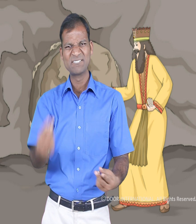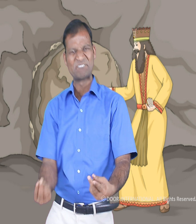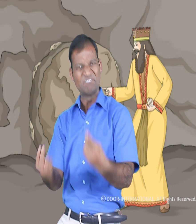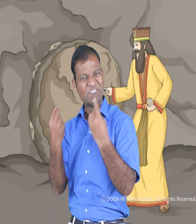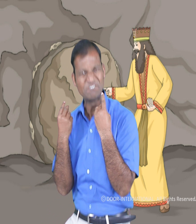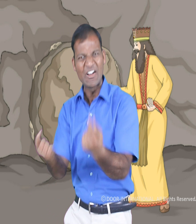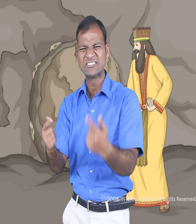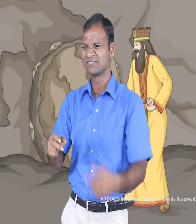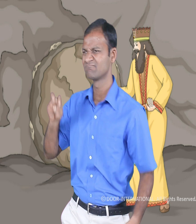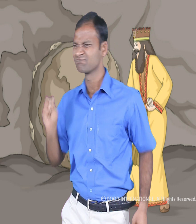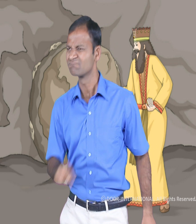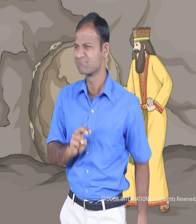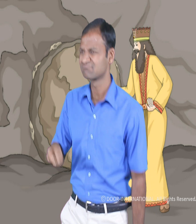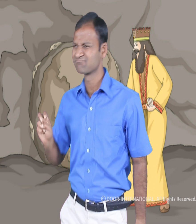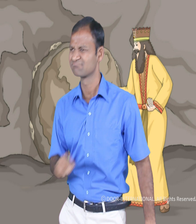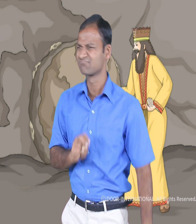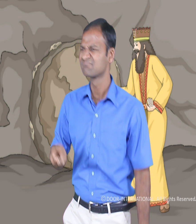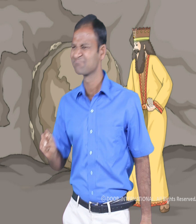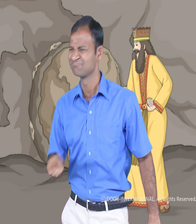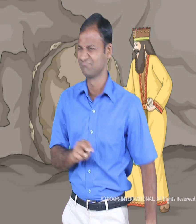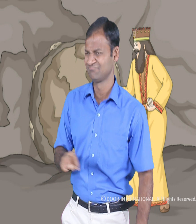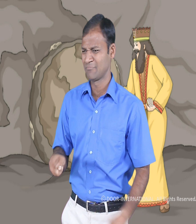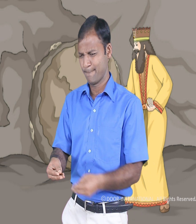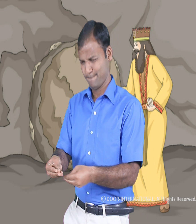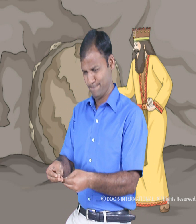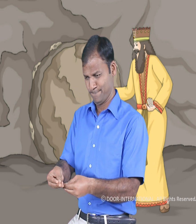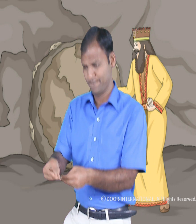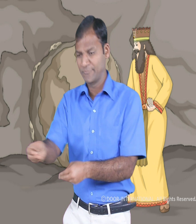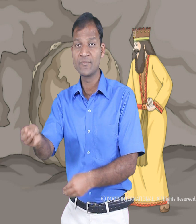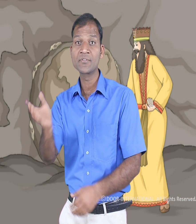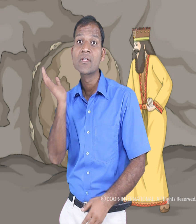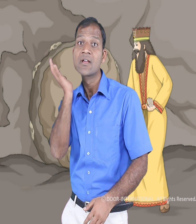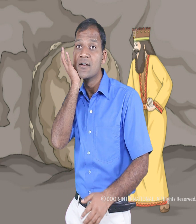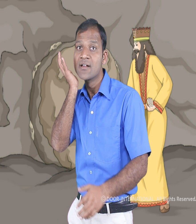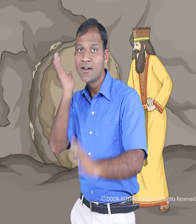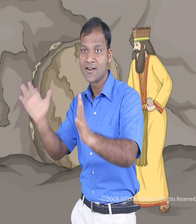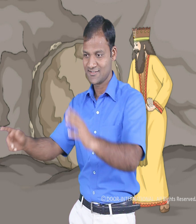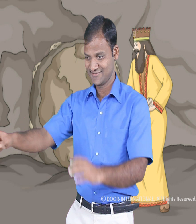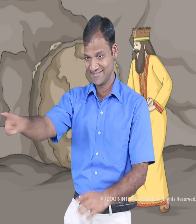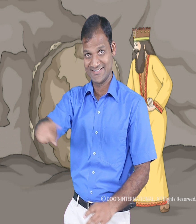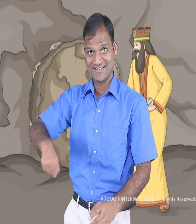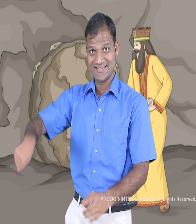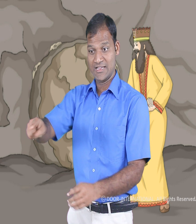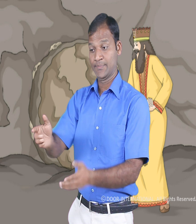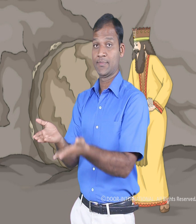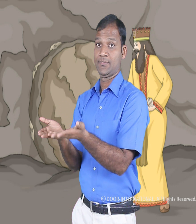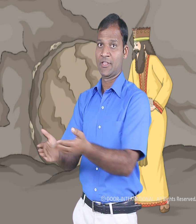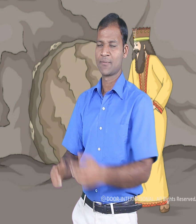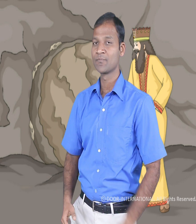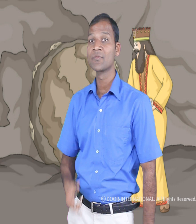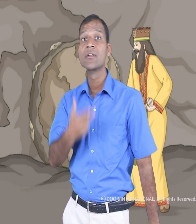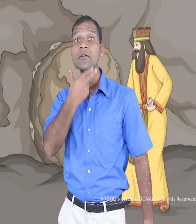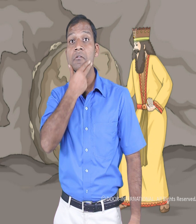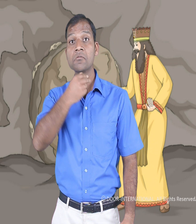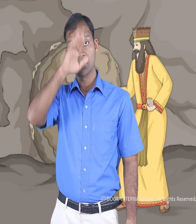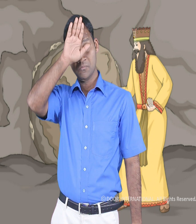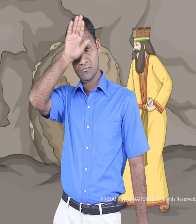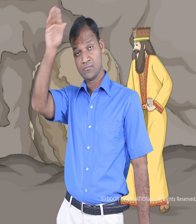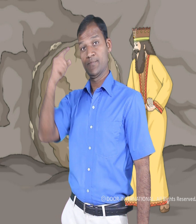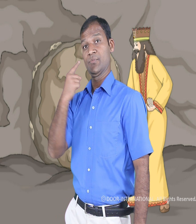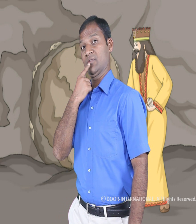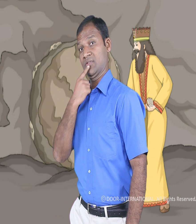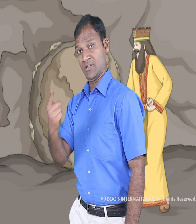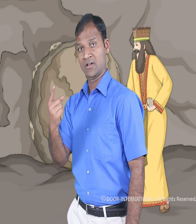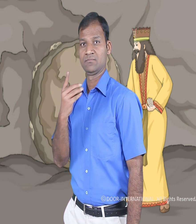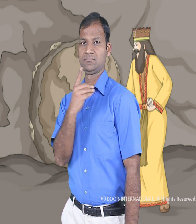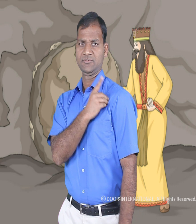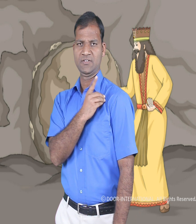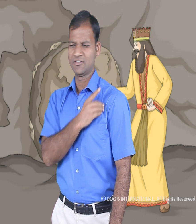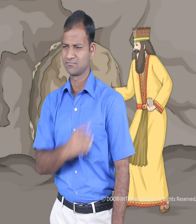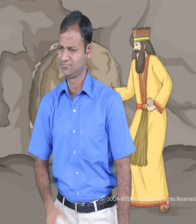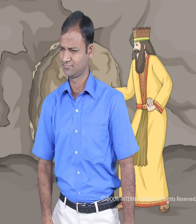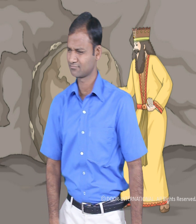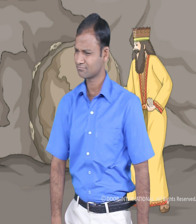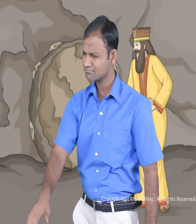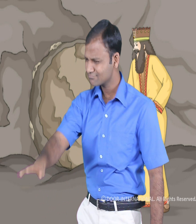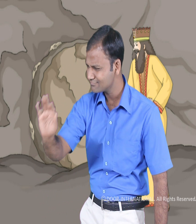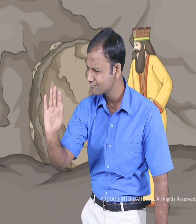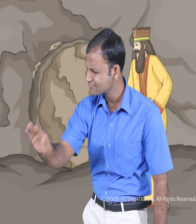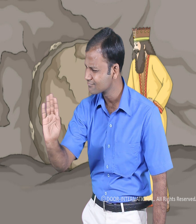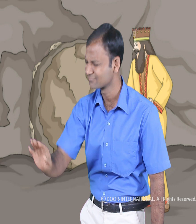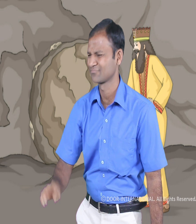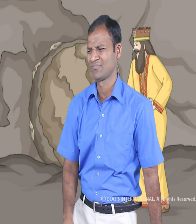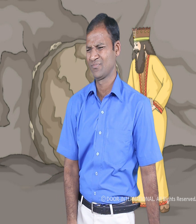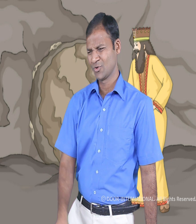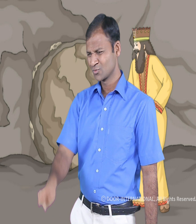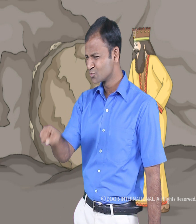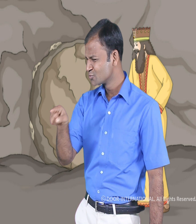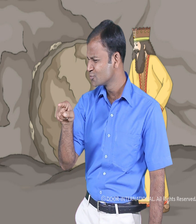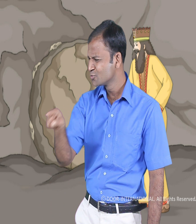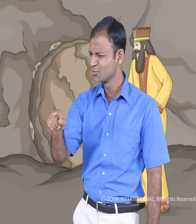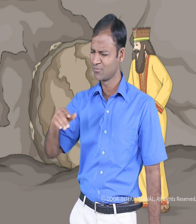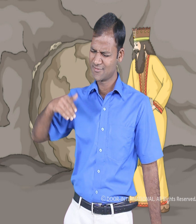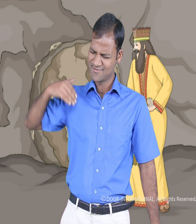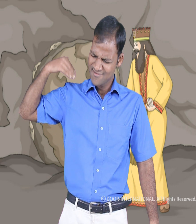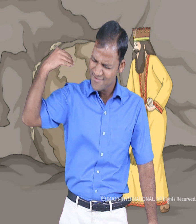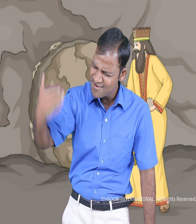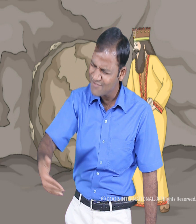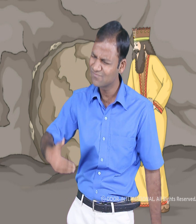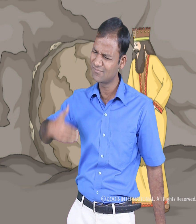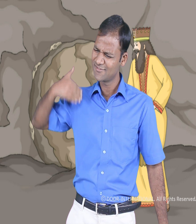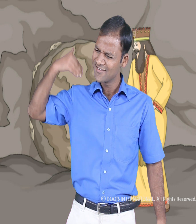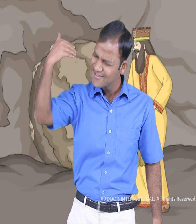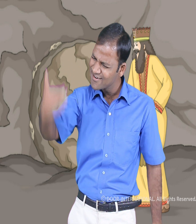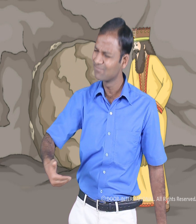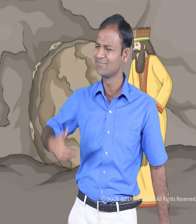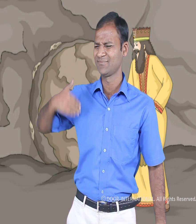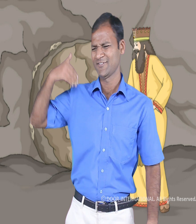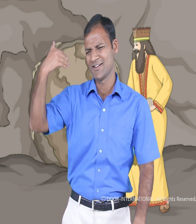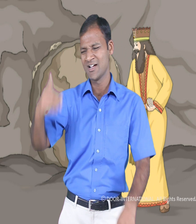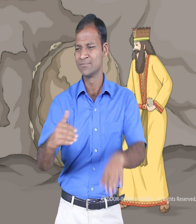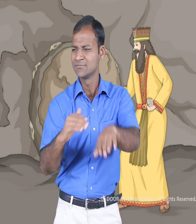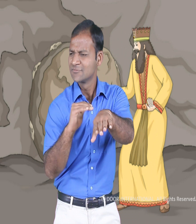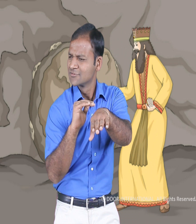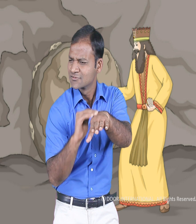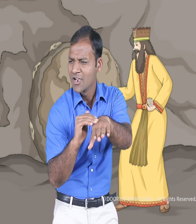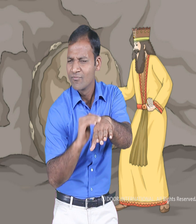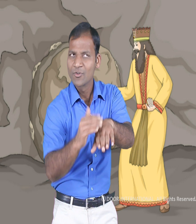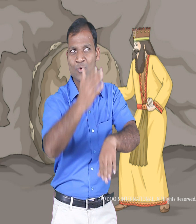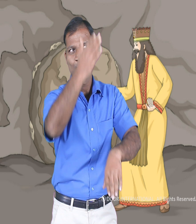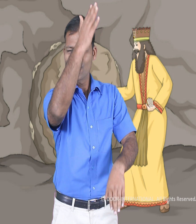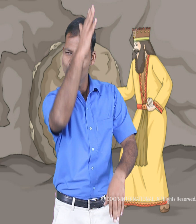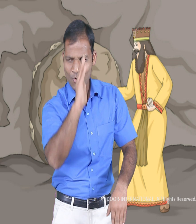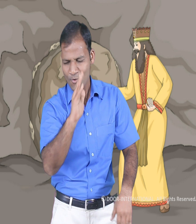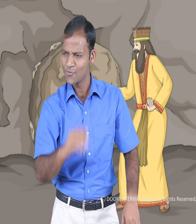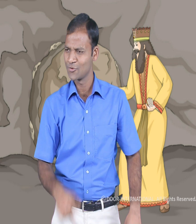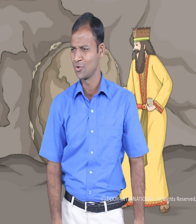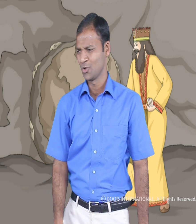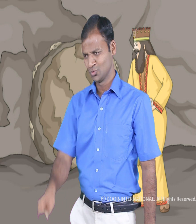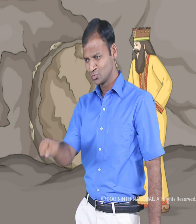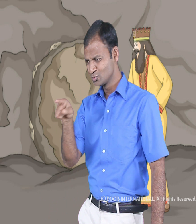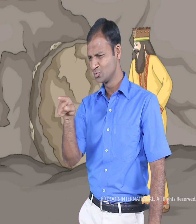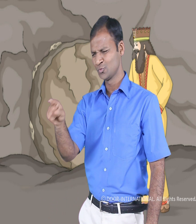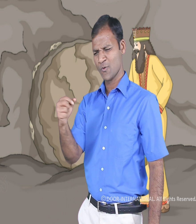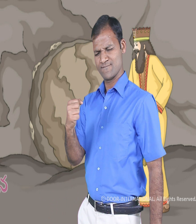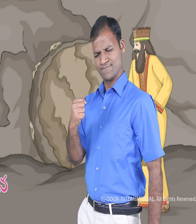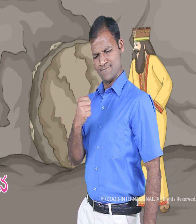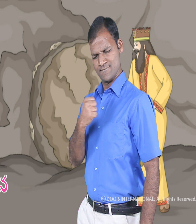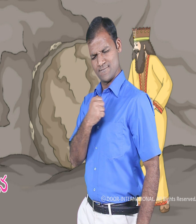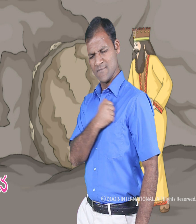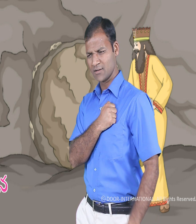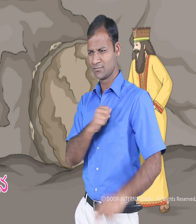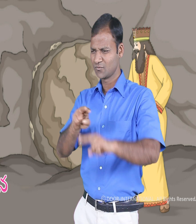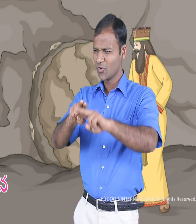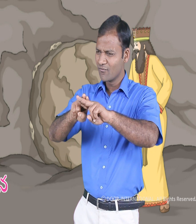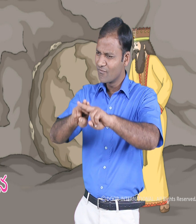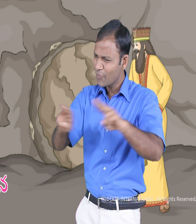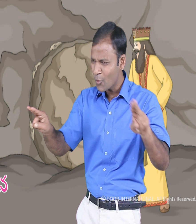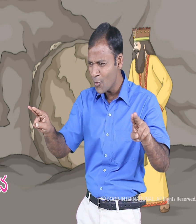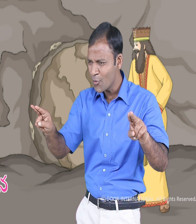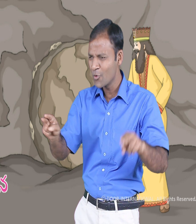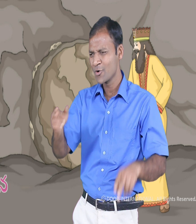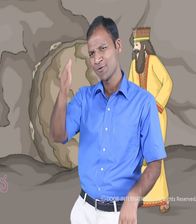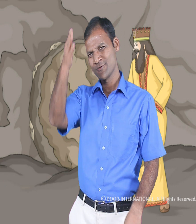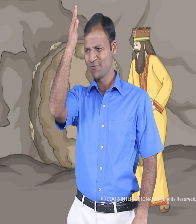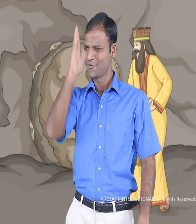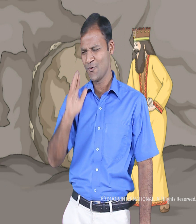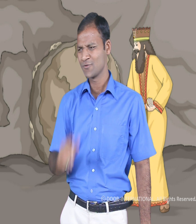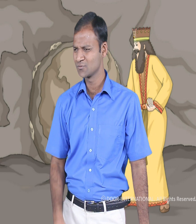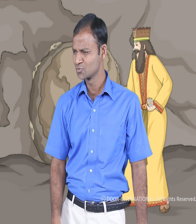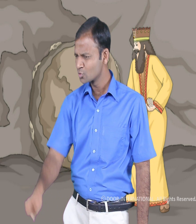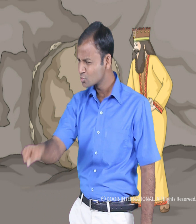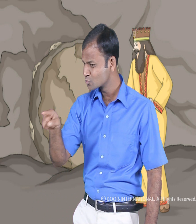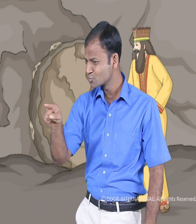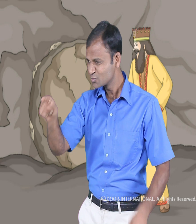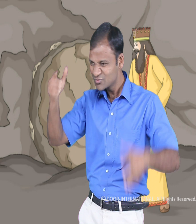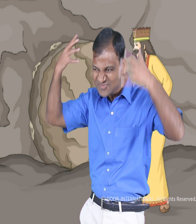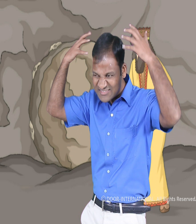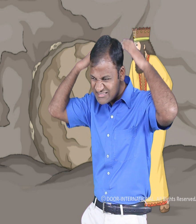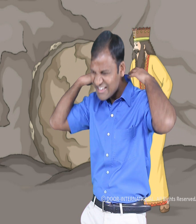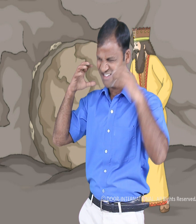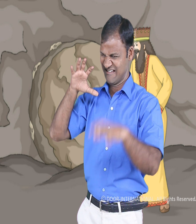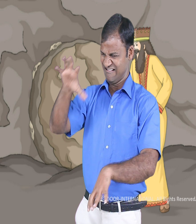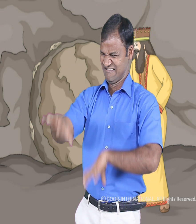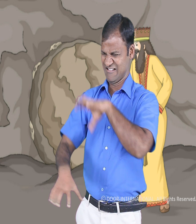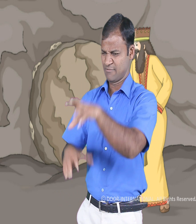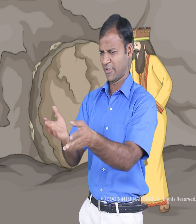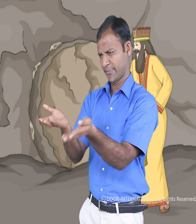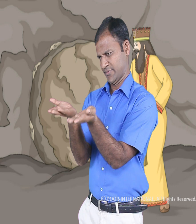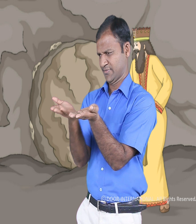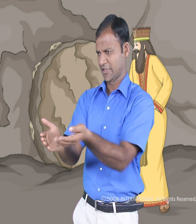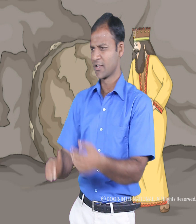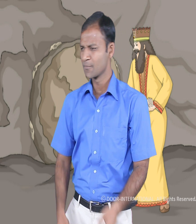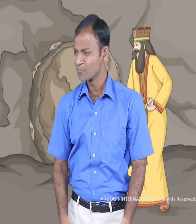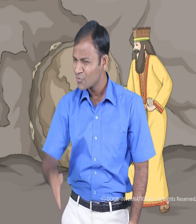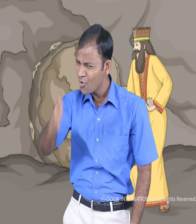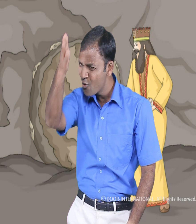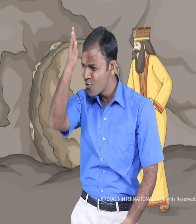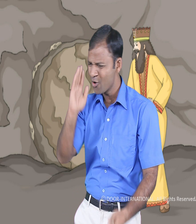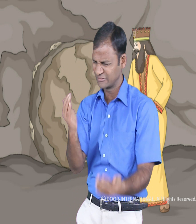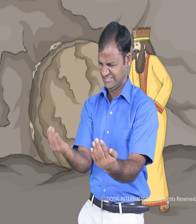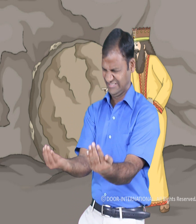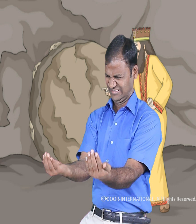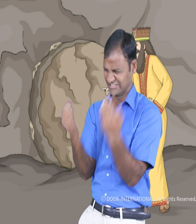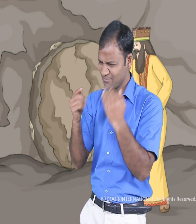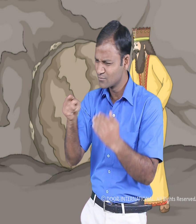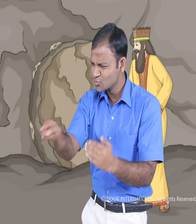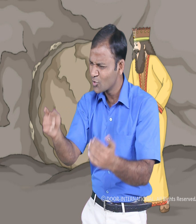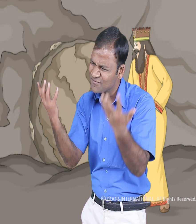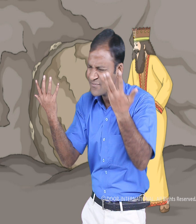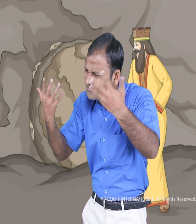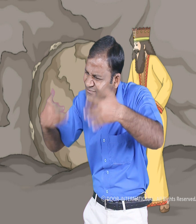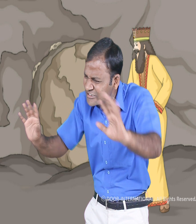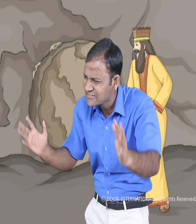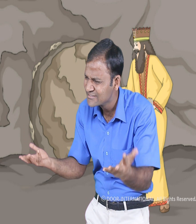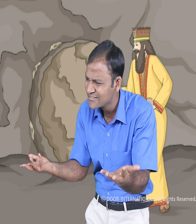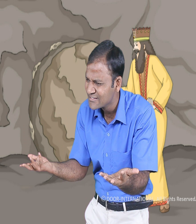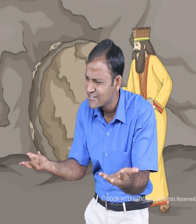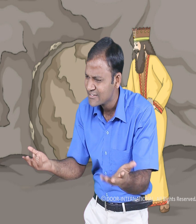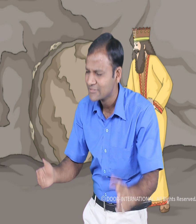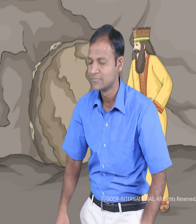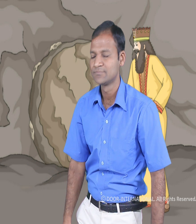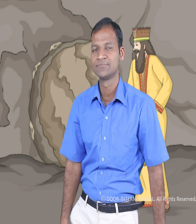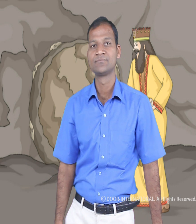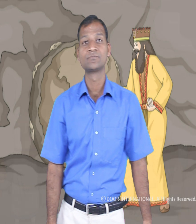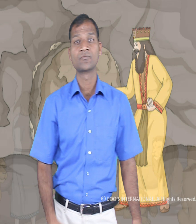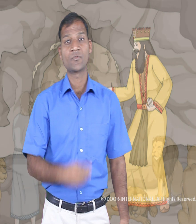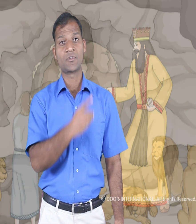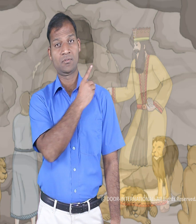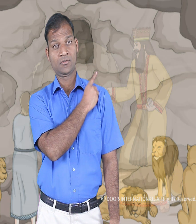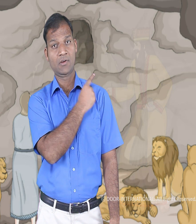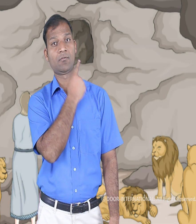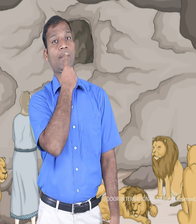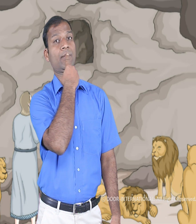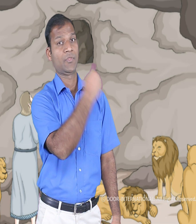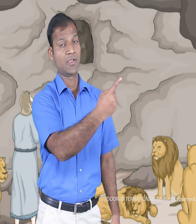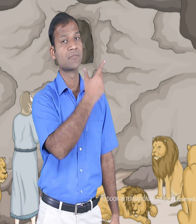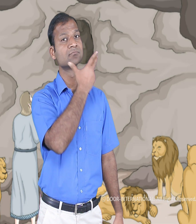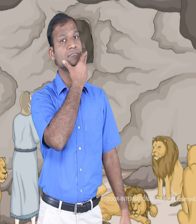When he reached the den, he cried out in a voice of anguish, “O Daniel, servant of the living God, has your God, whom you serve continually, been able to deliver you from the lions?”